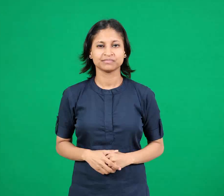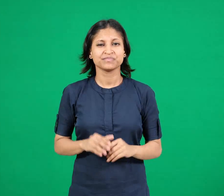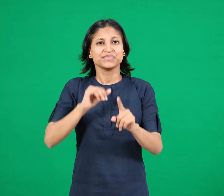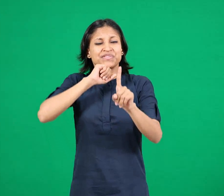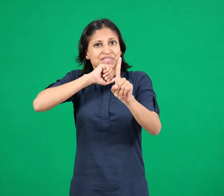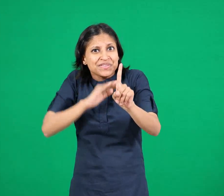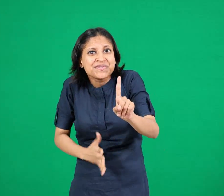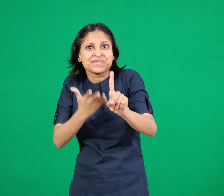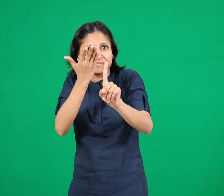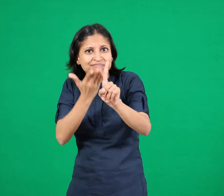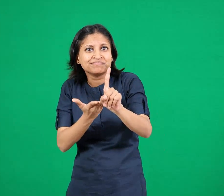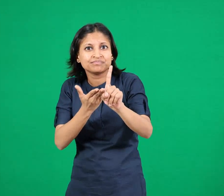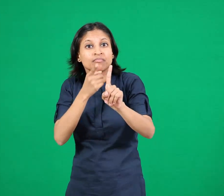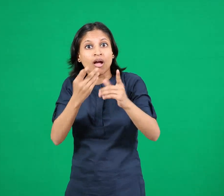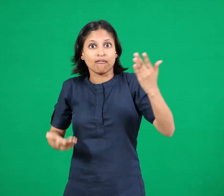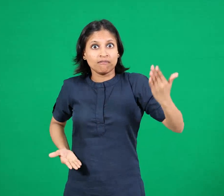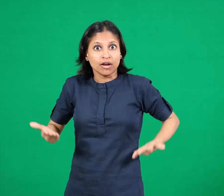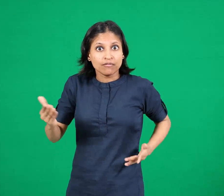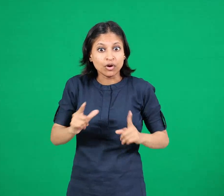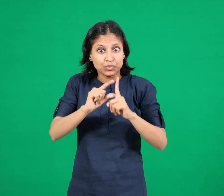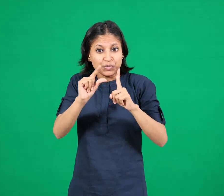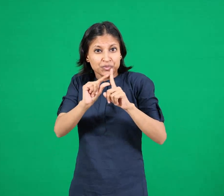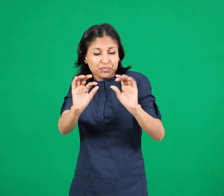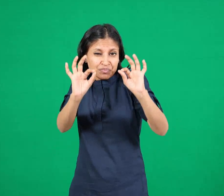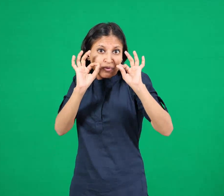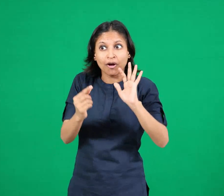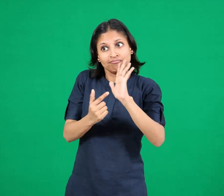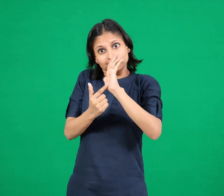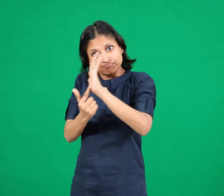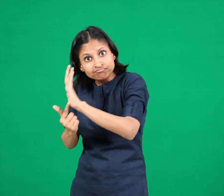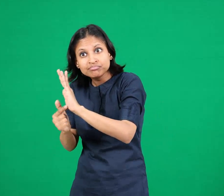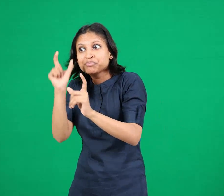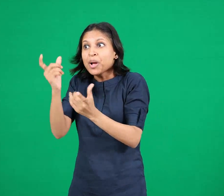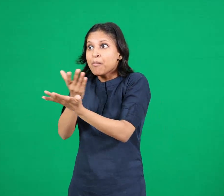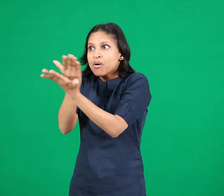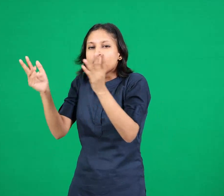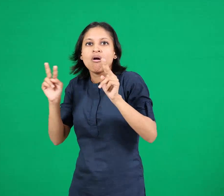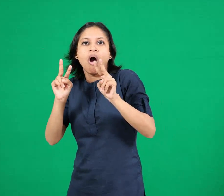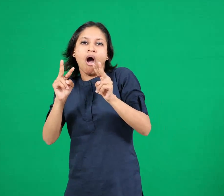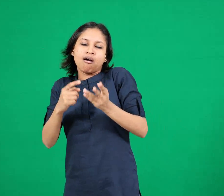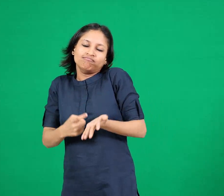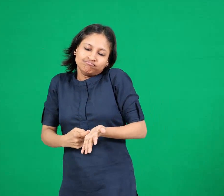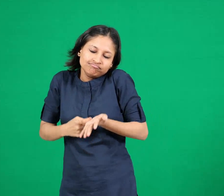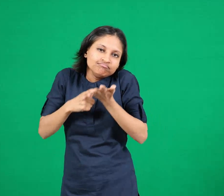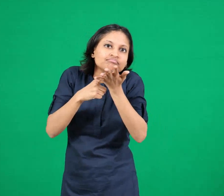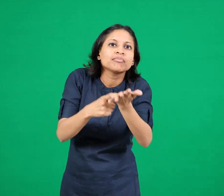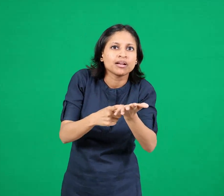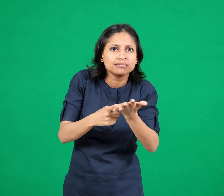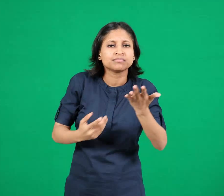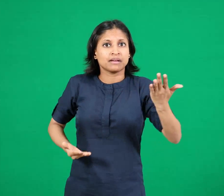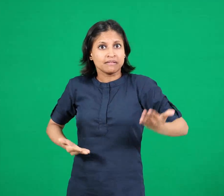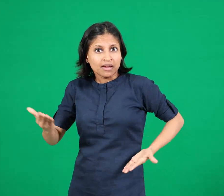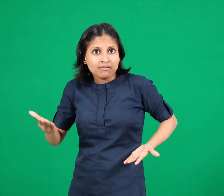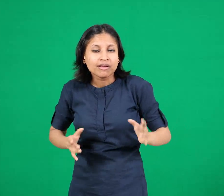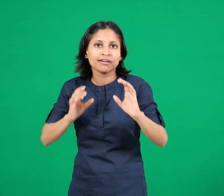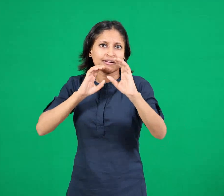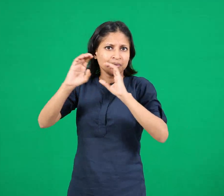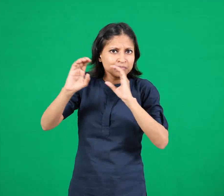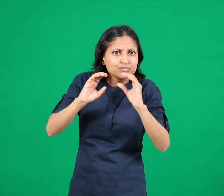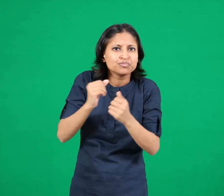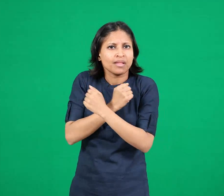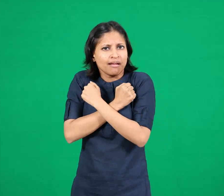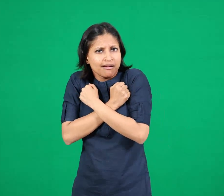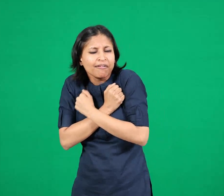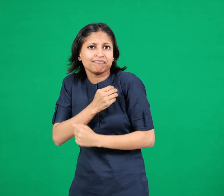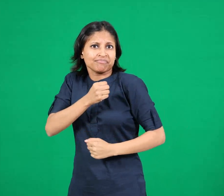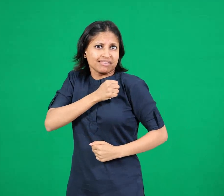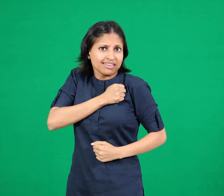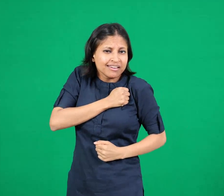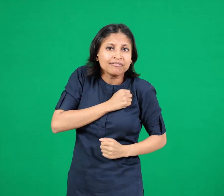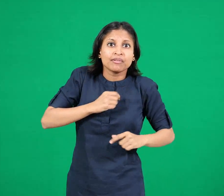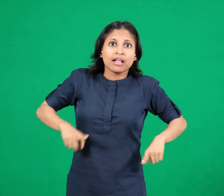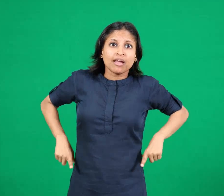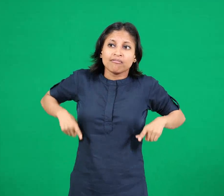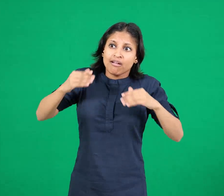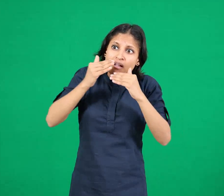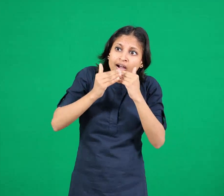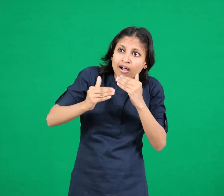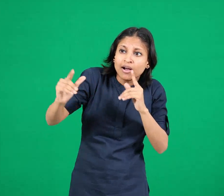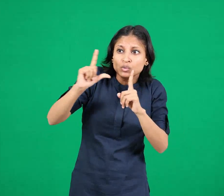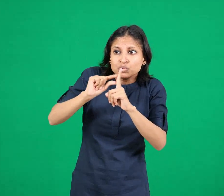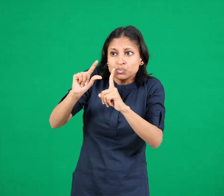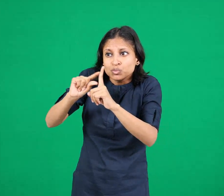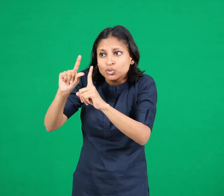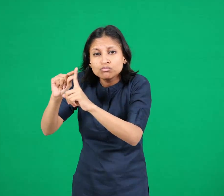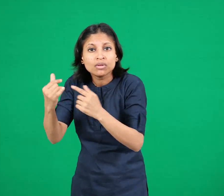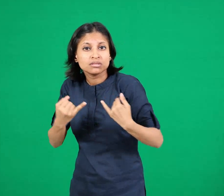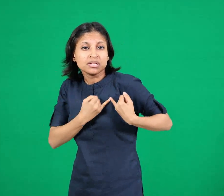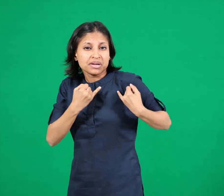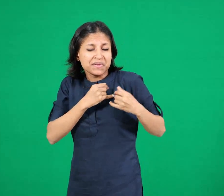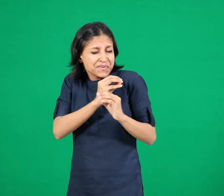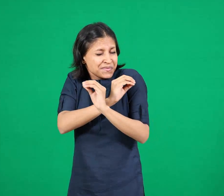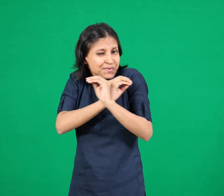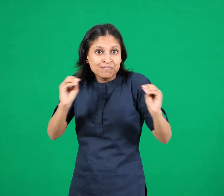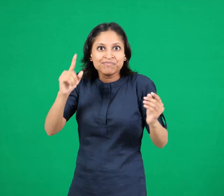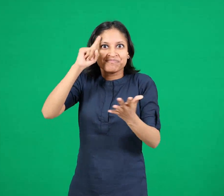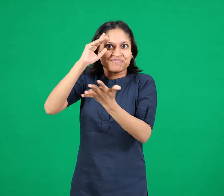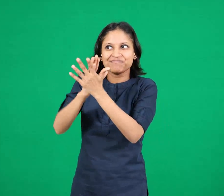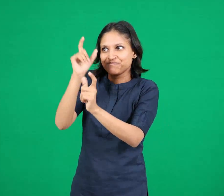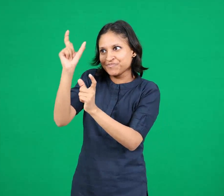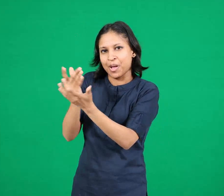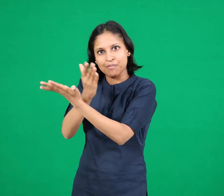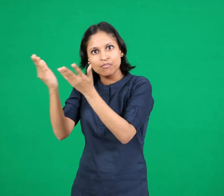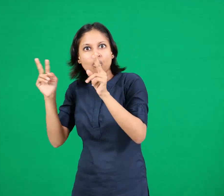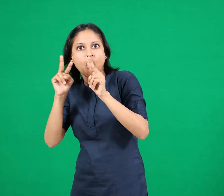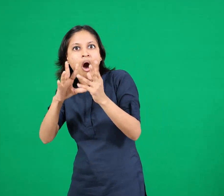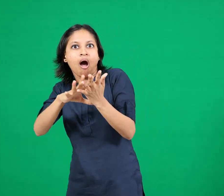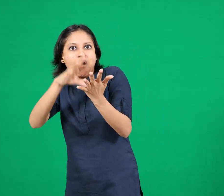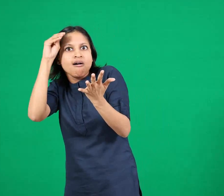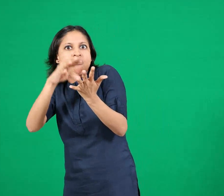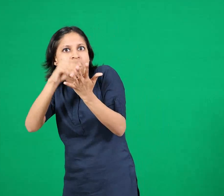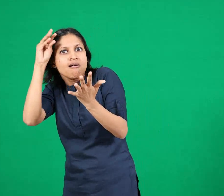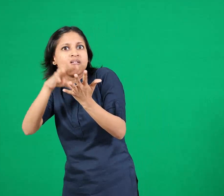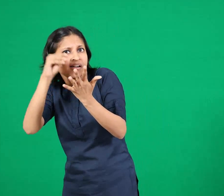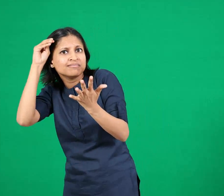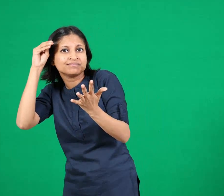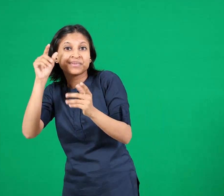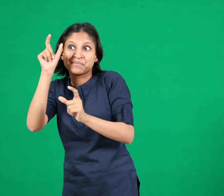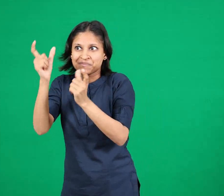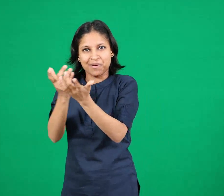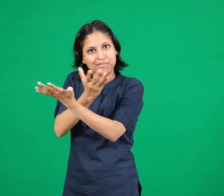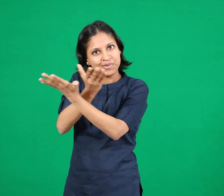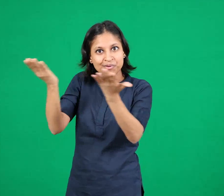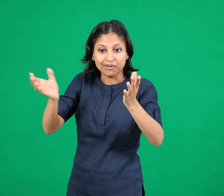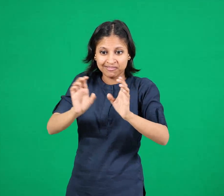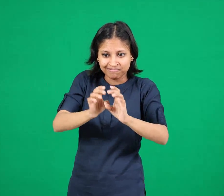Let no one despise your youth, but set an example for the believers in speech, in conduct, in love, in faith, in purity.